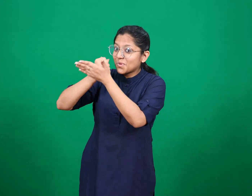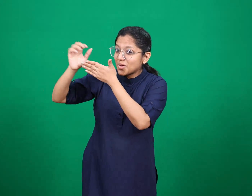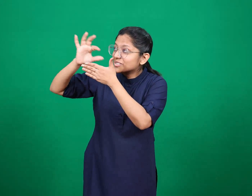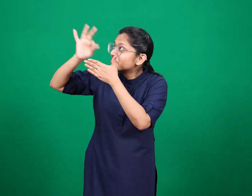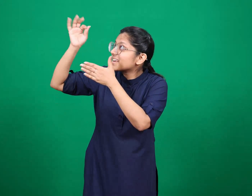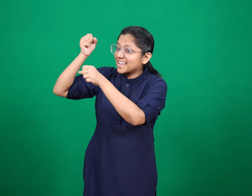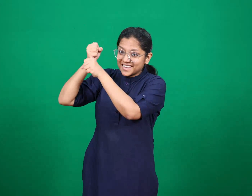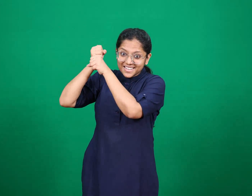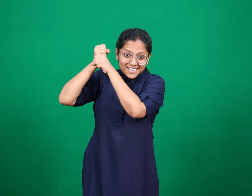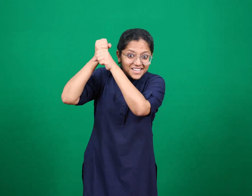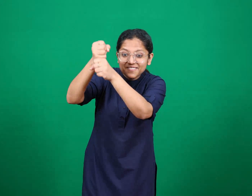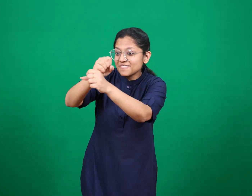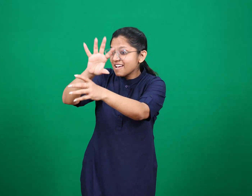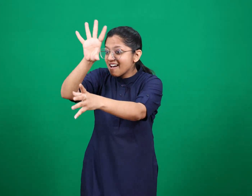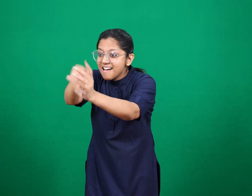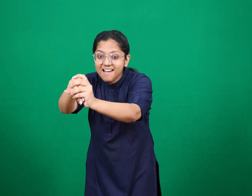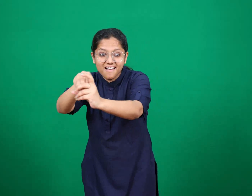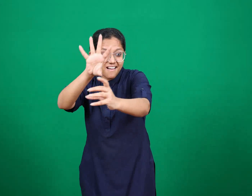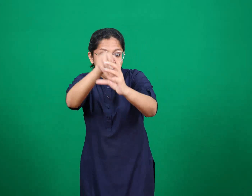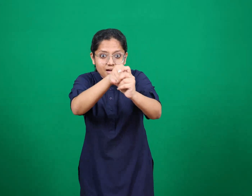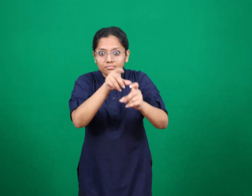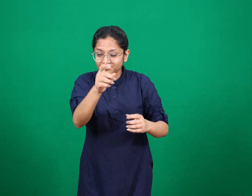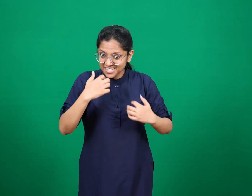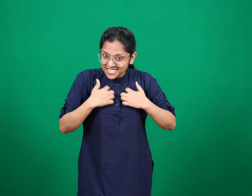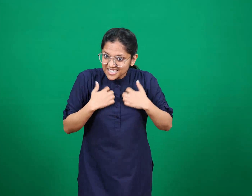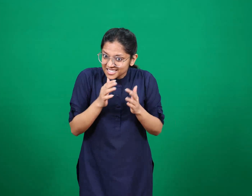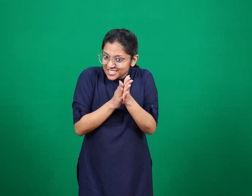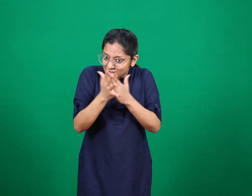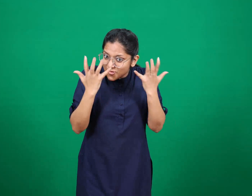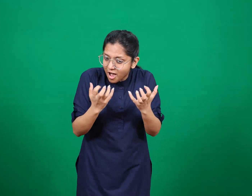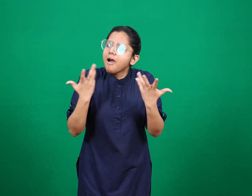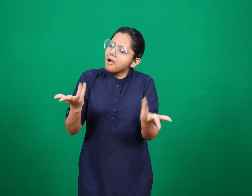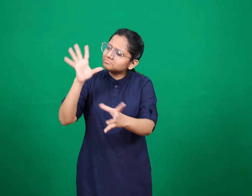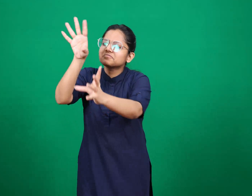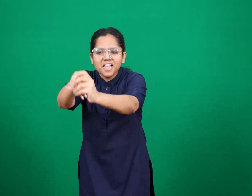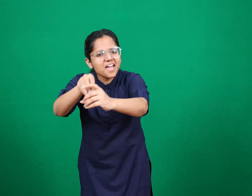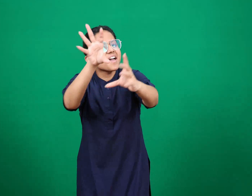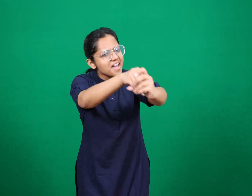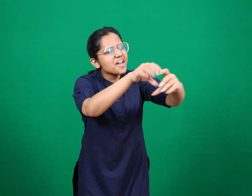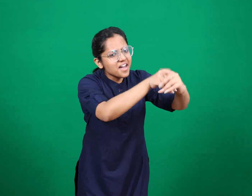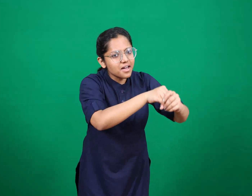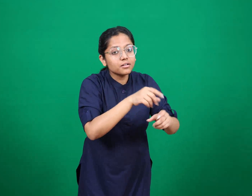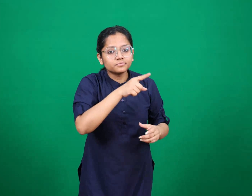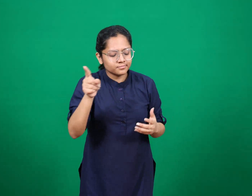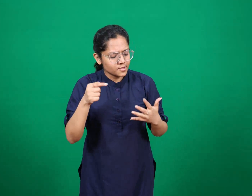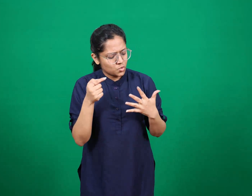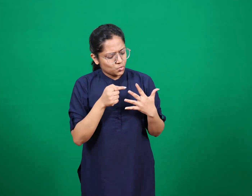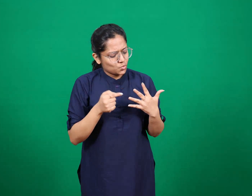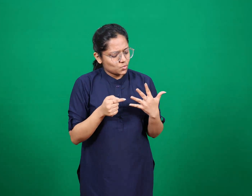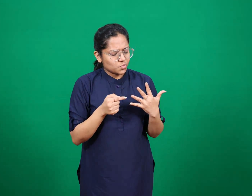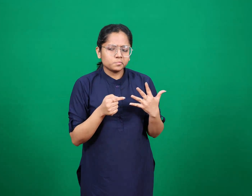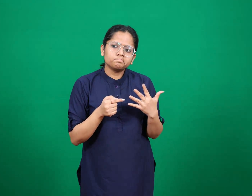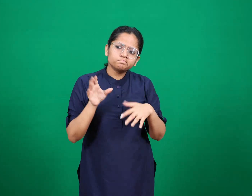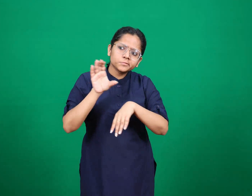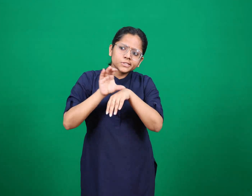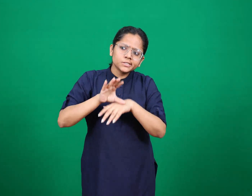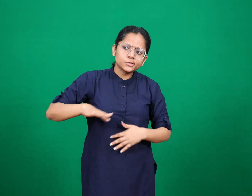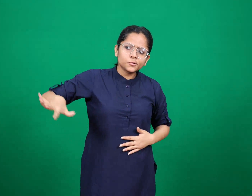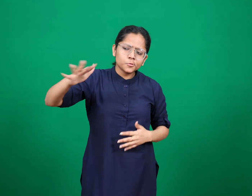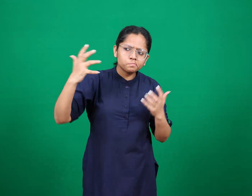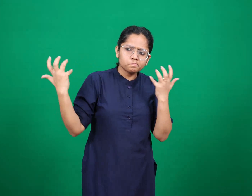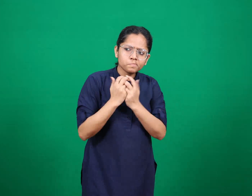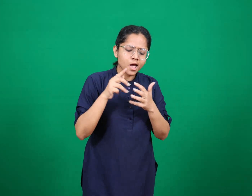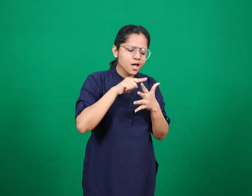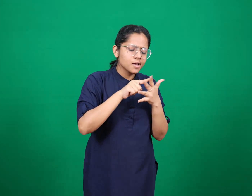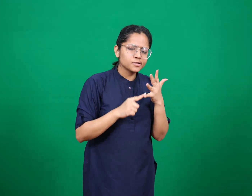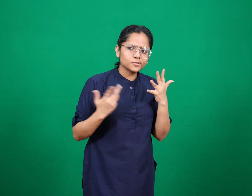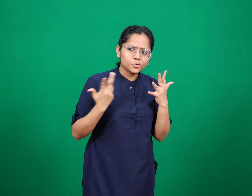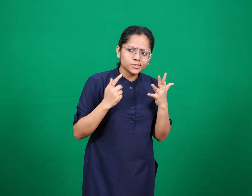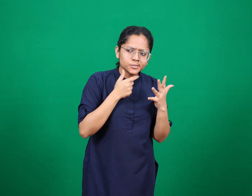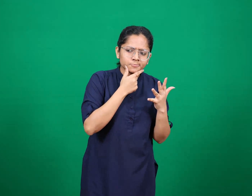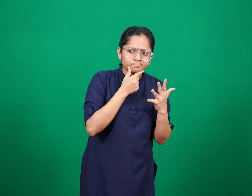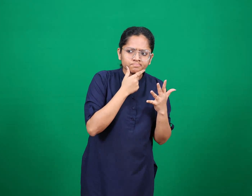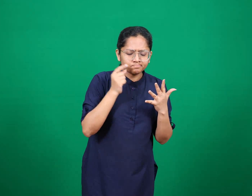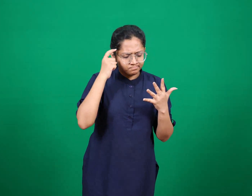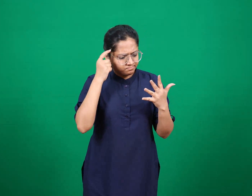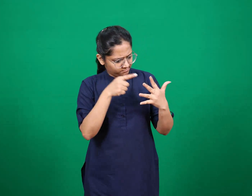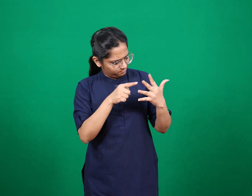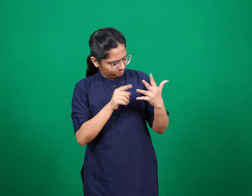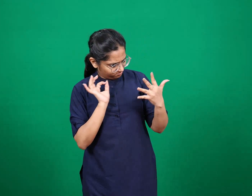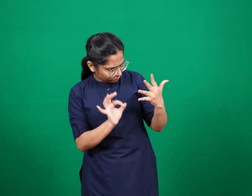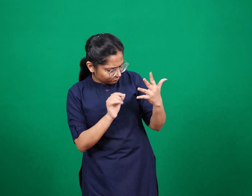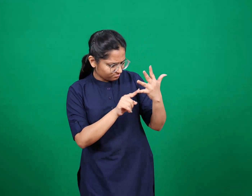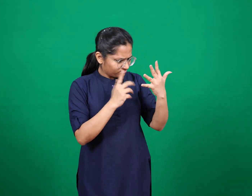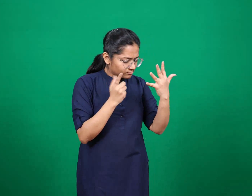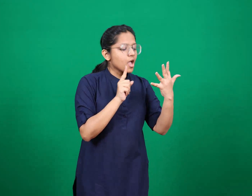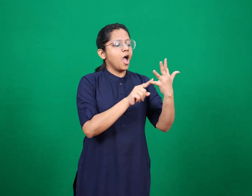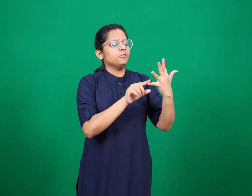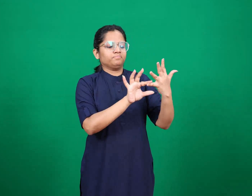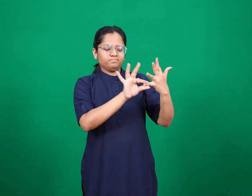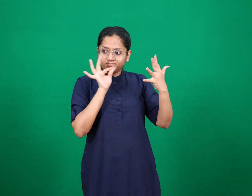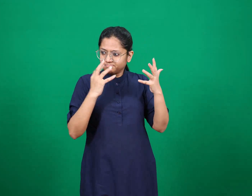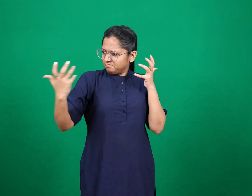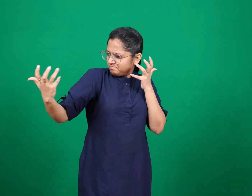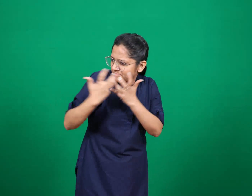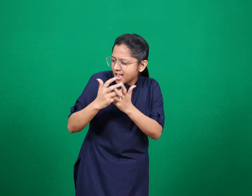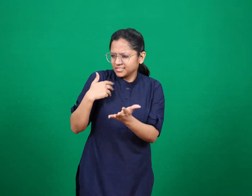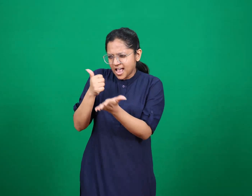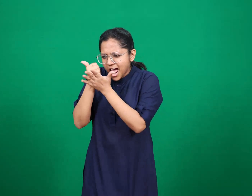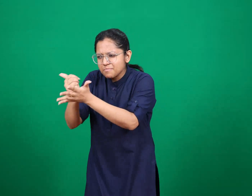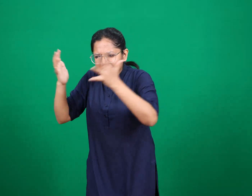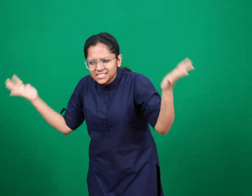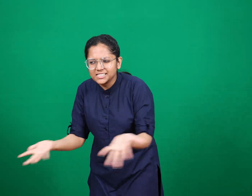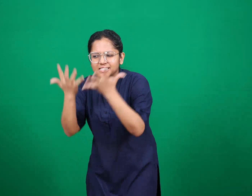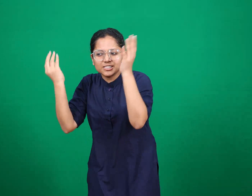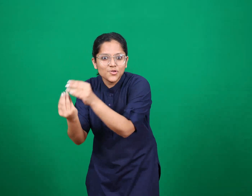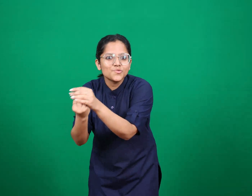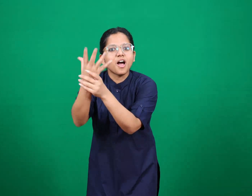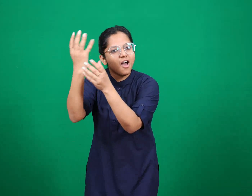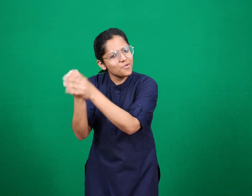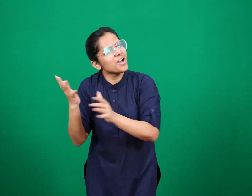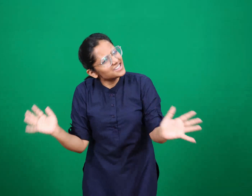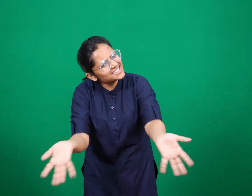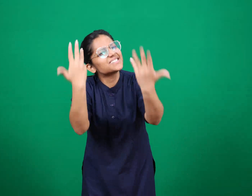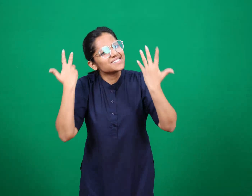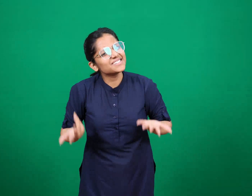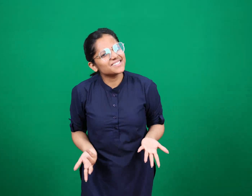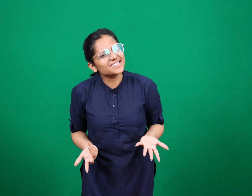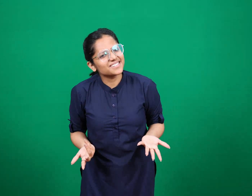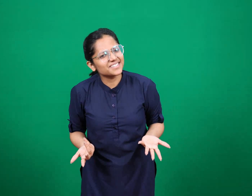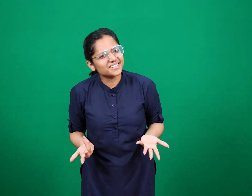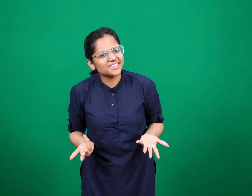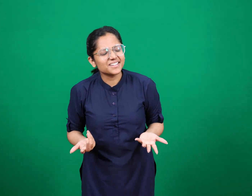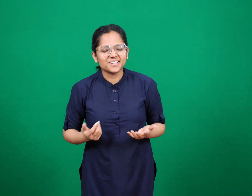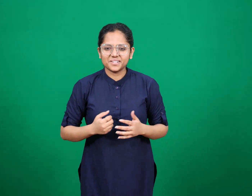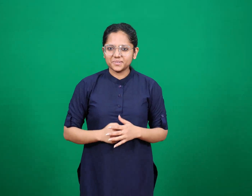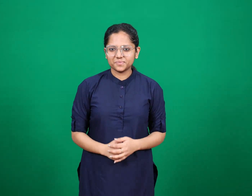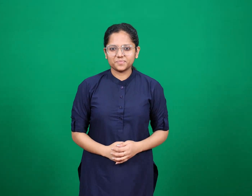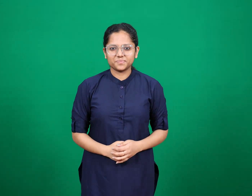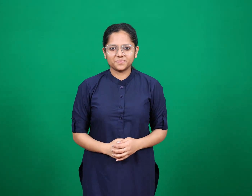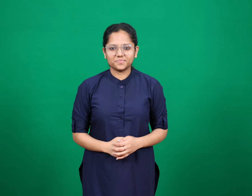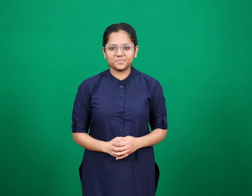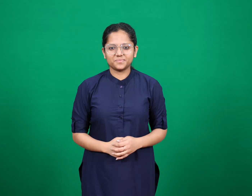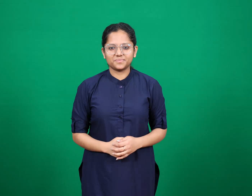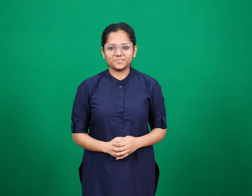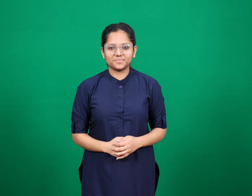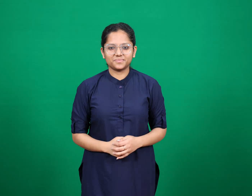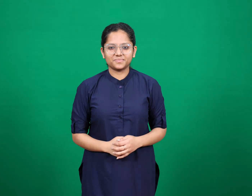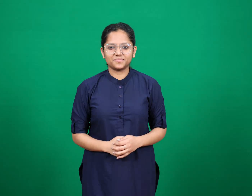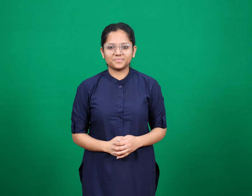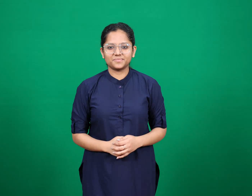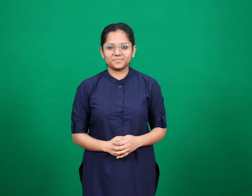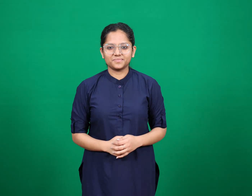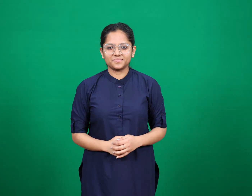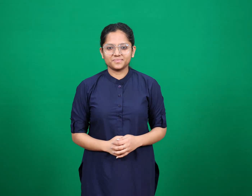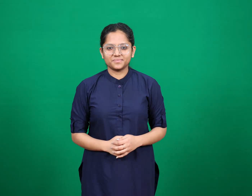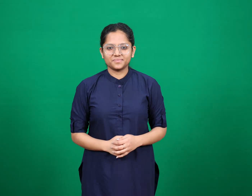Since you are eager to have spiritual gifts, strive to excel in gifts that build up the church.